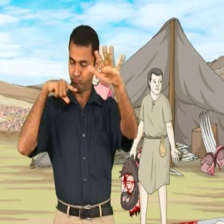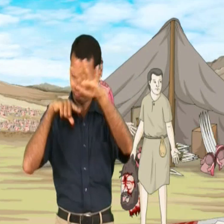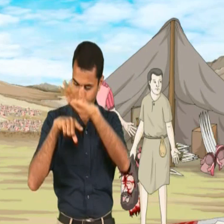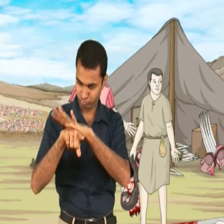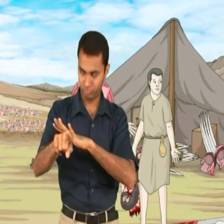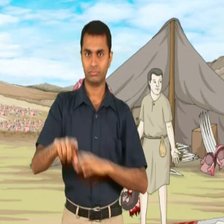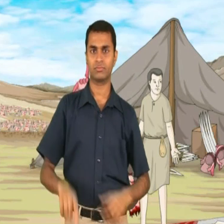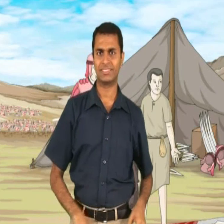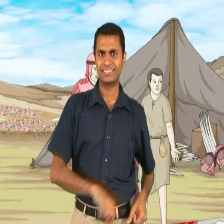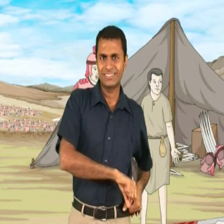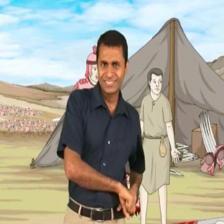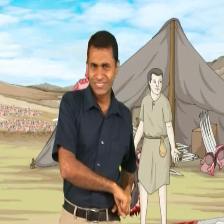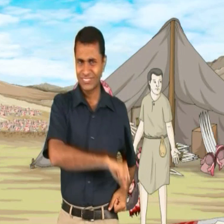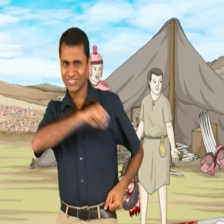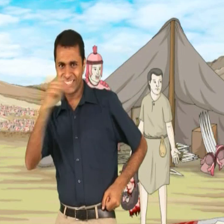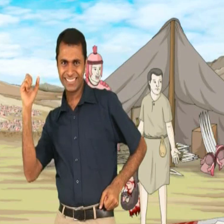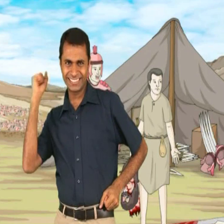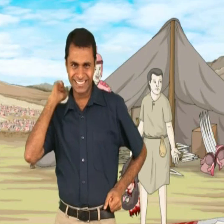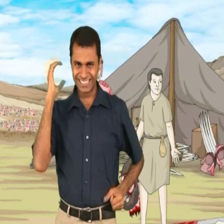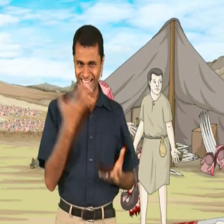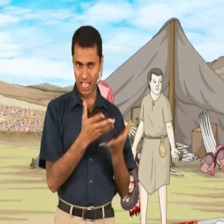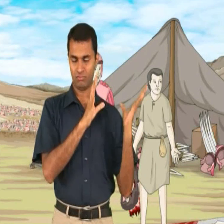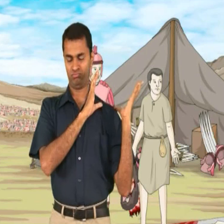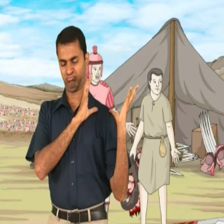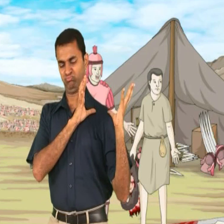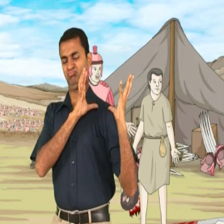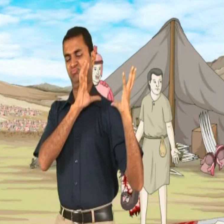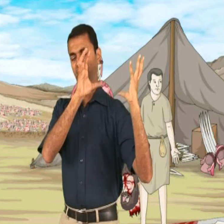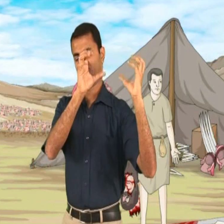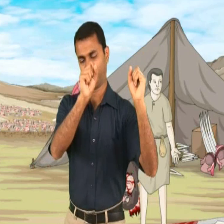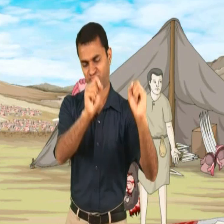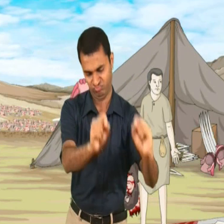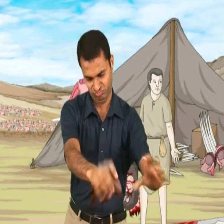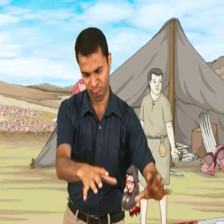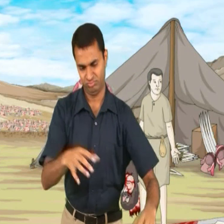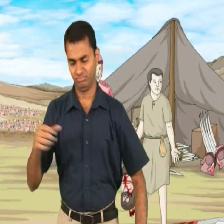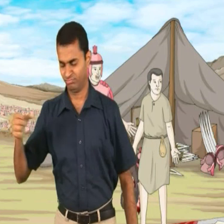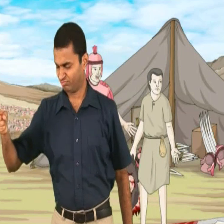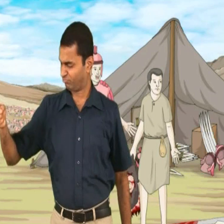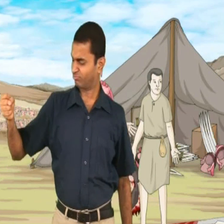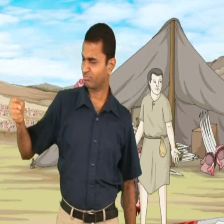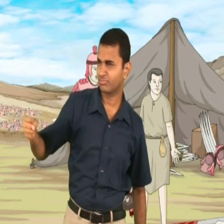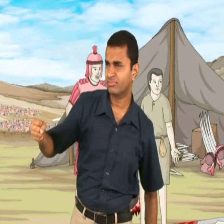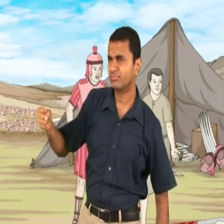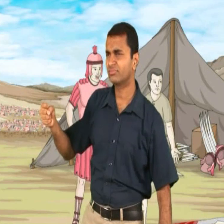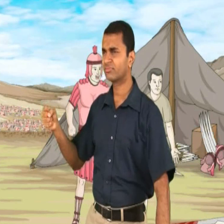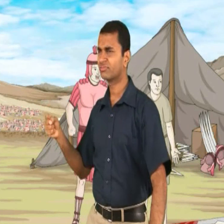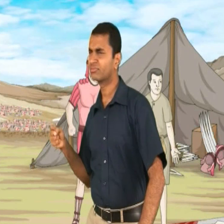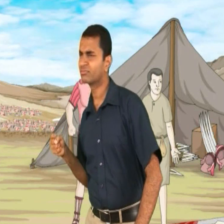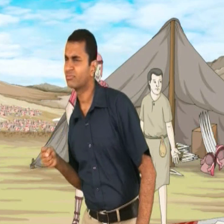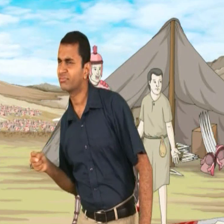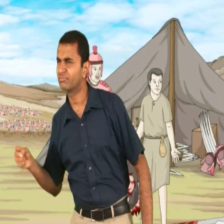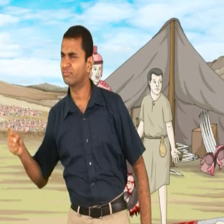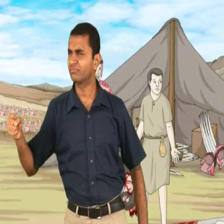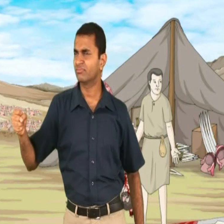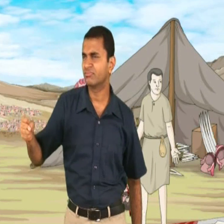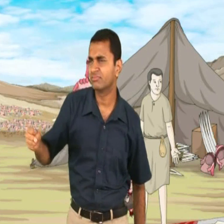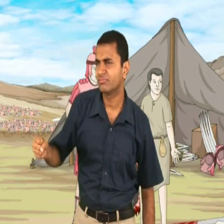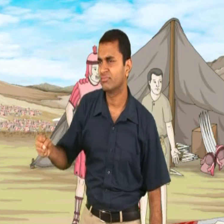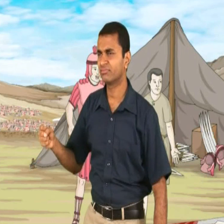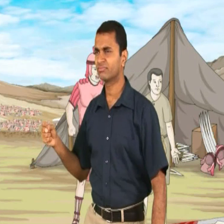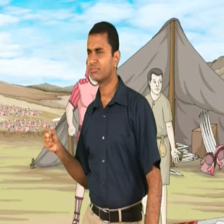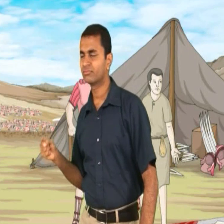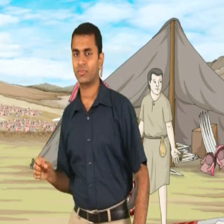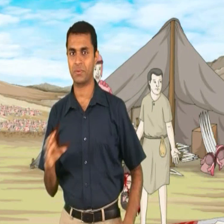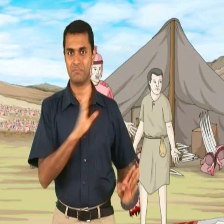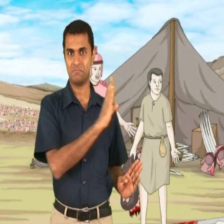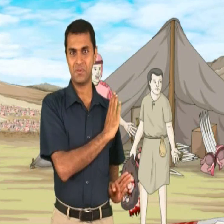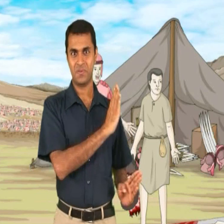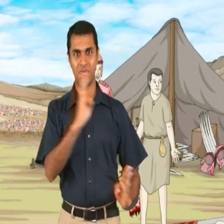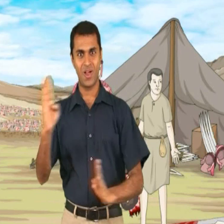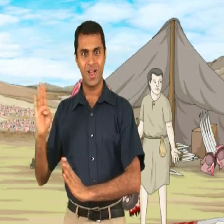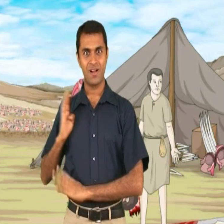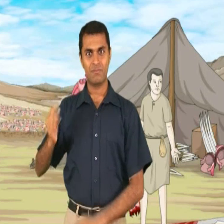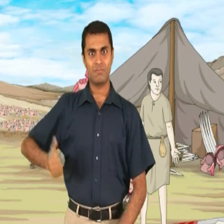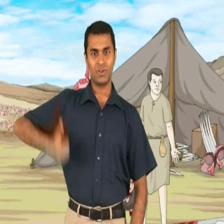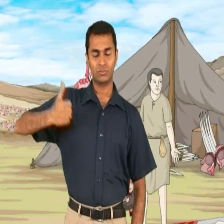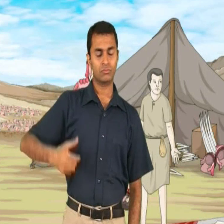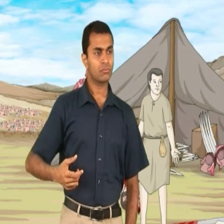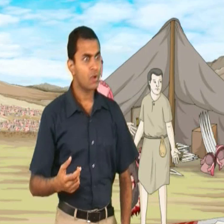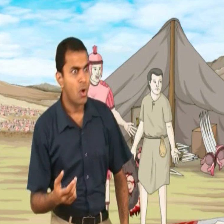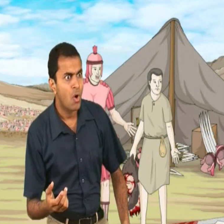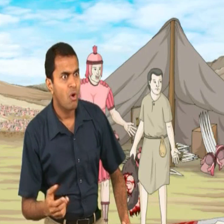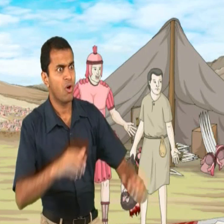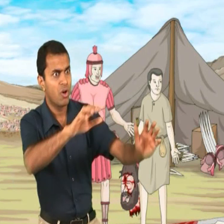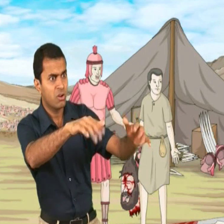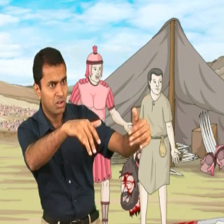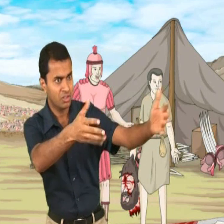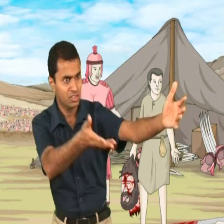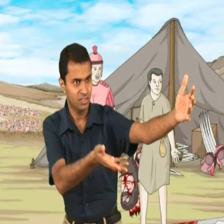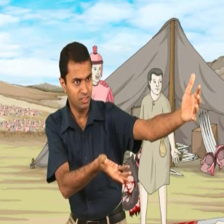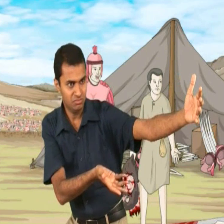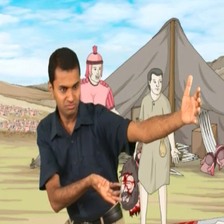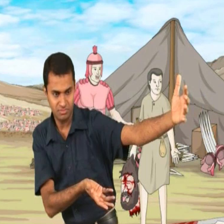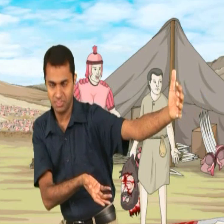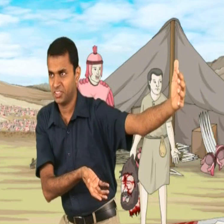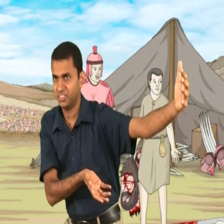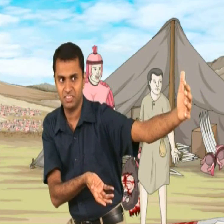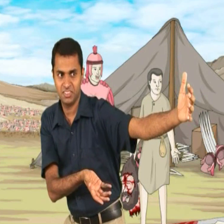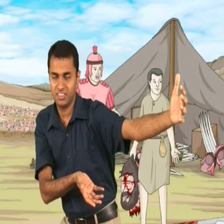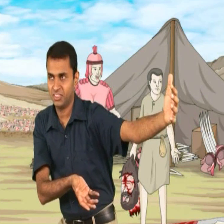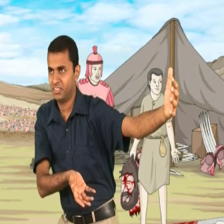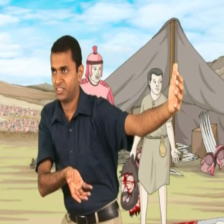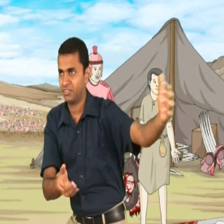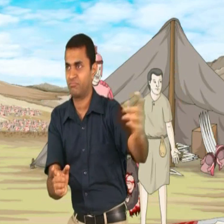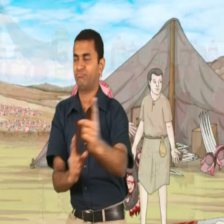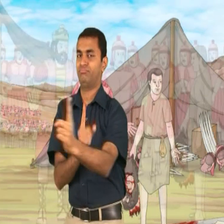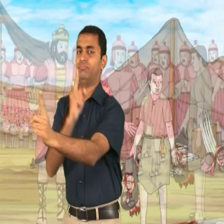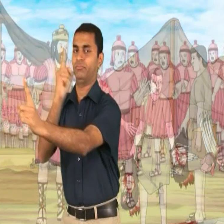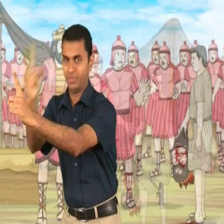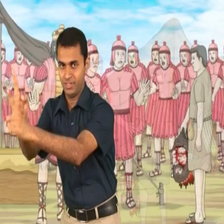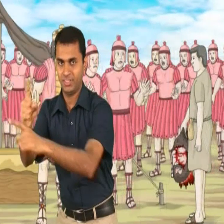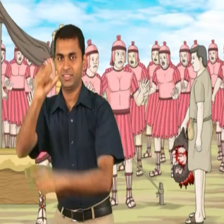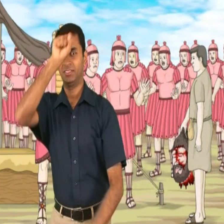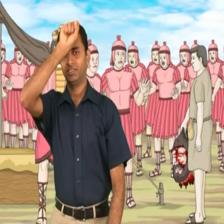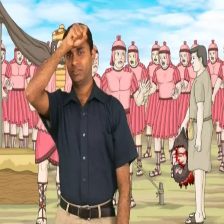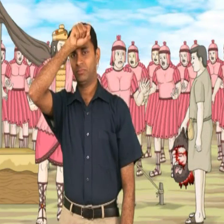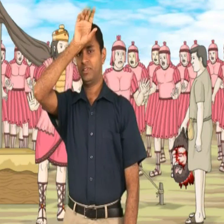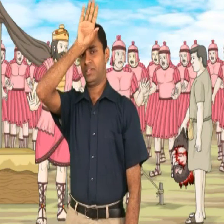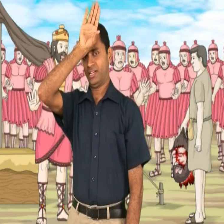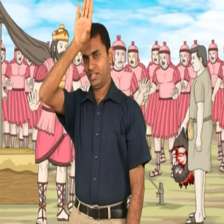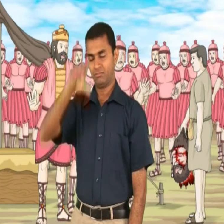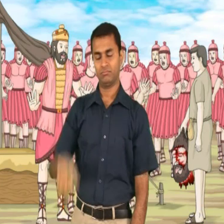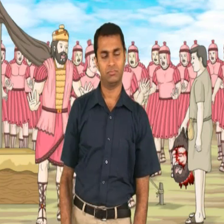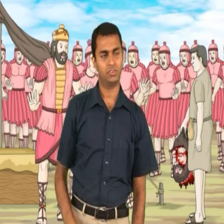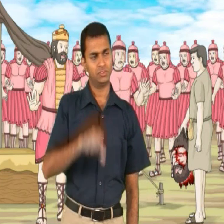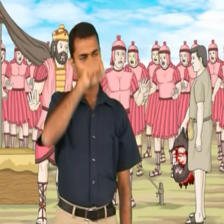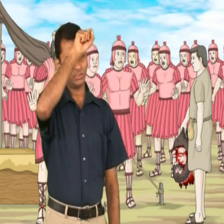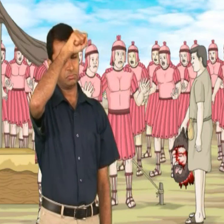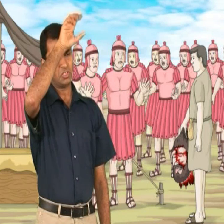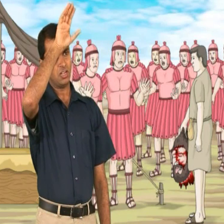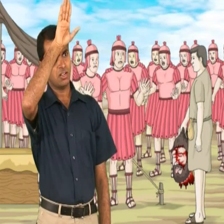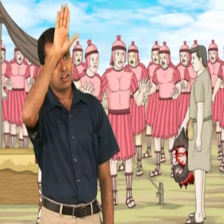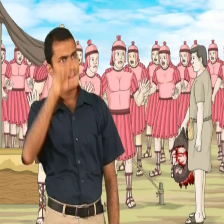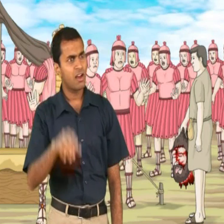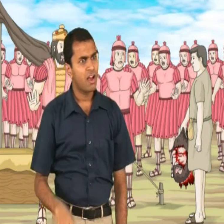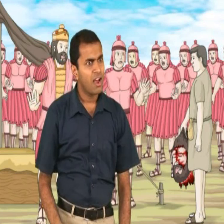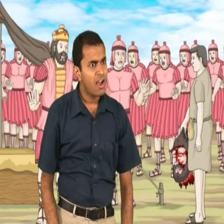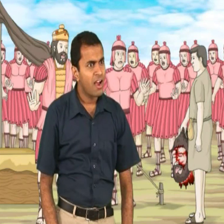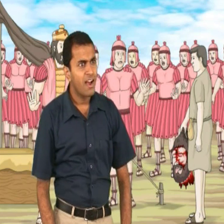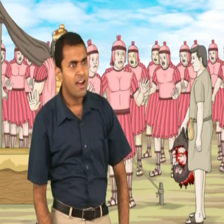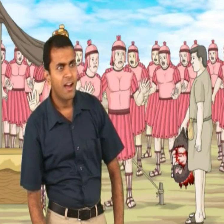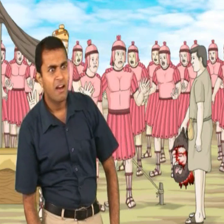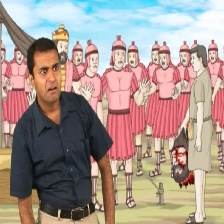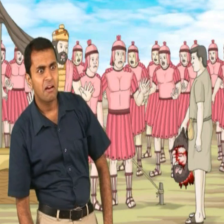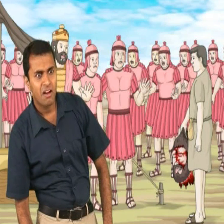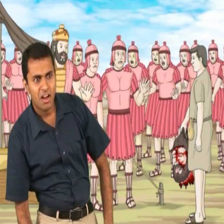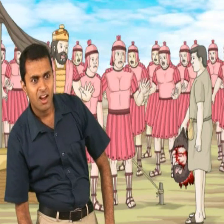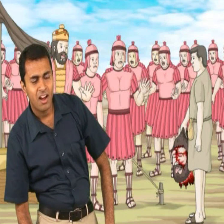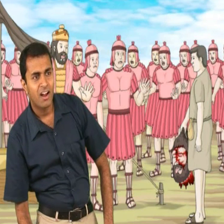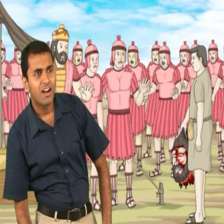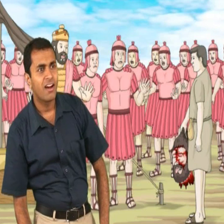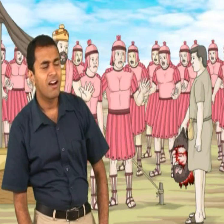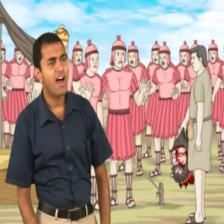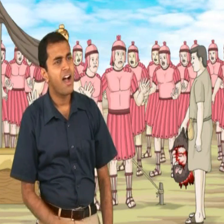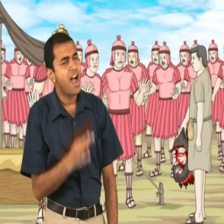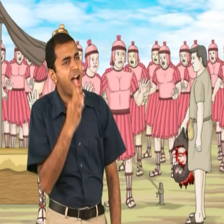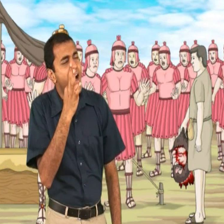“As surely as you live, O king,” Abner replied, “I do not know.” “Find out whose son this young man is!” said the king.